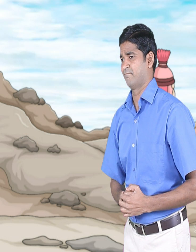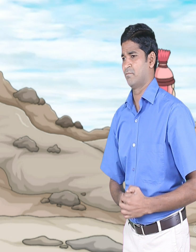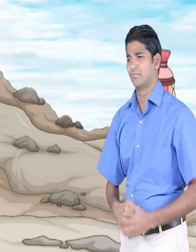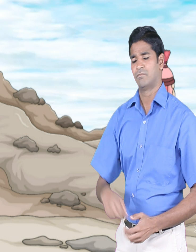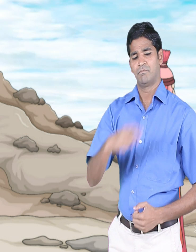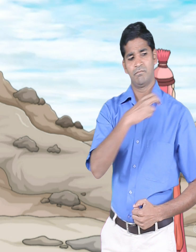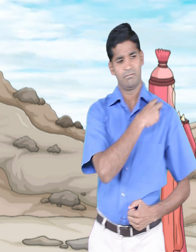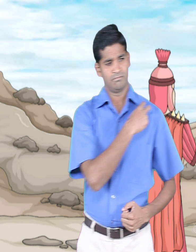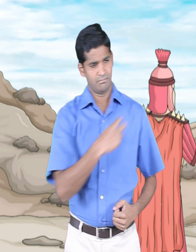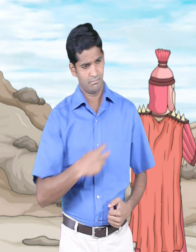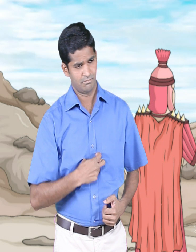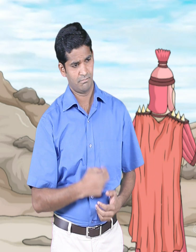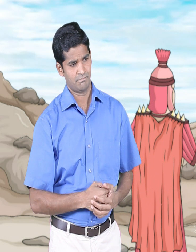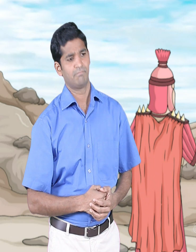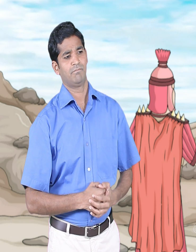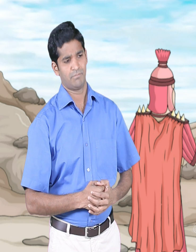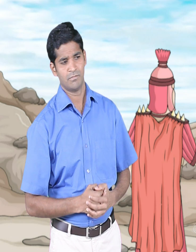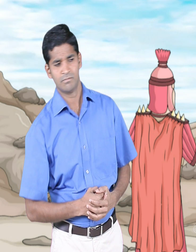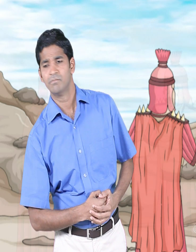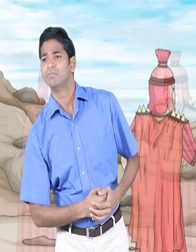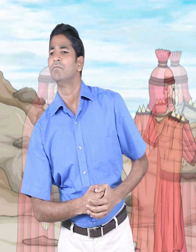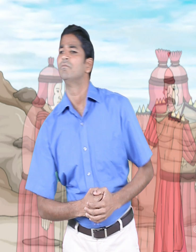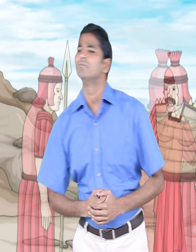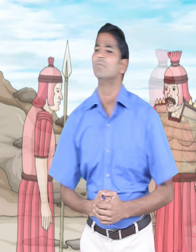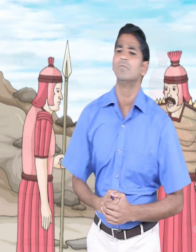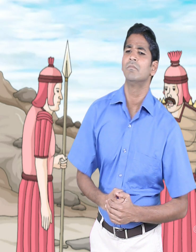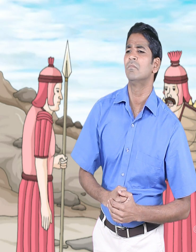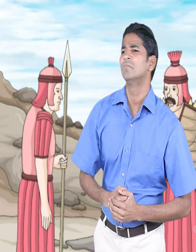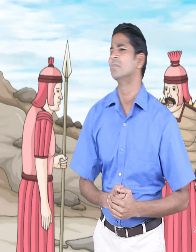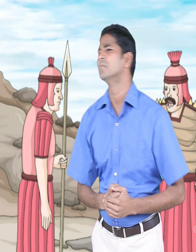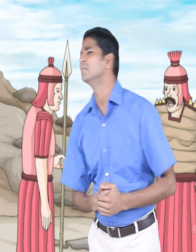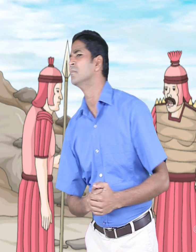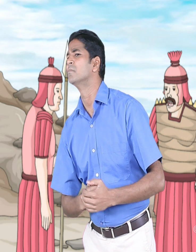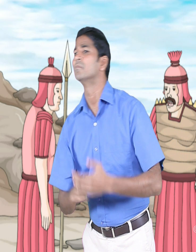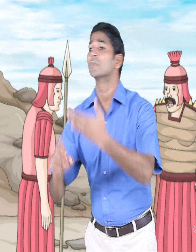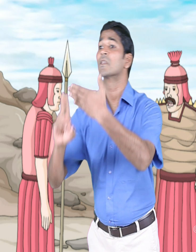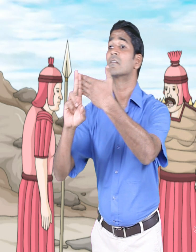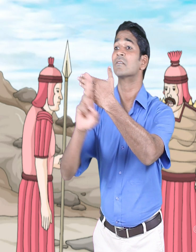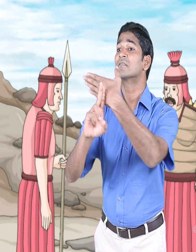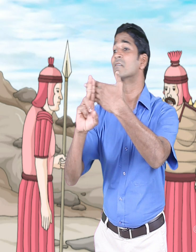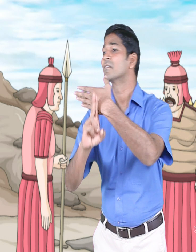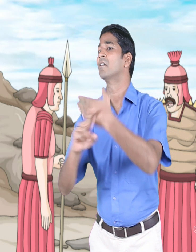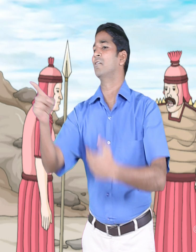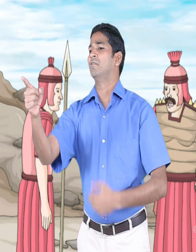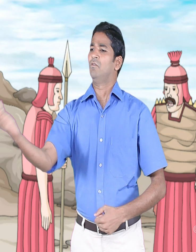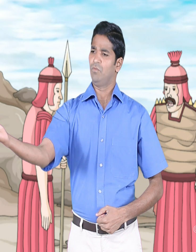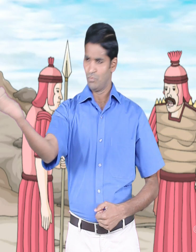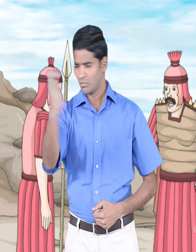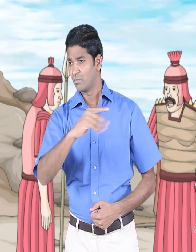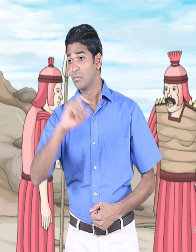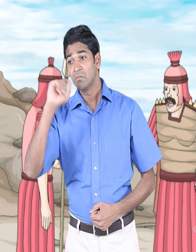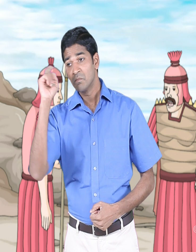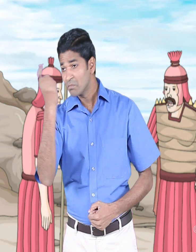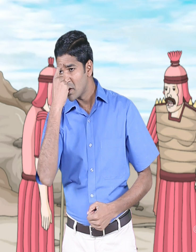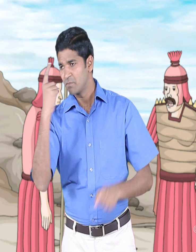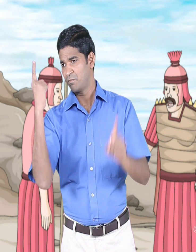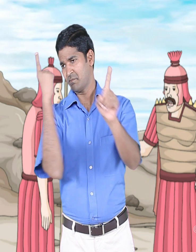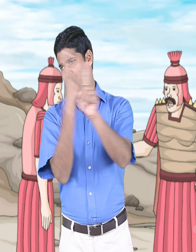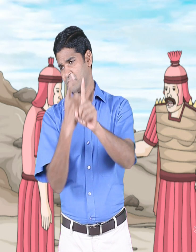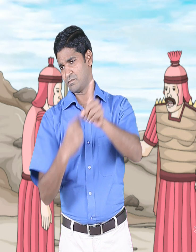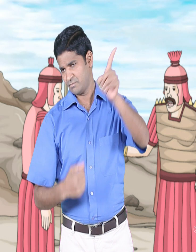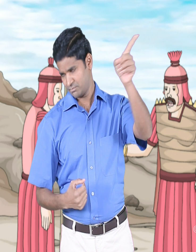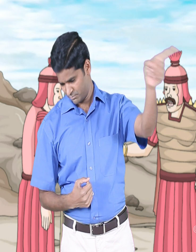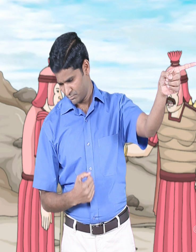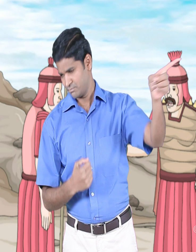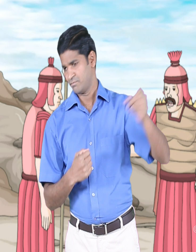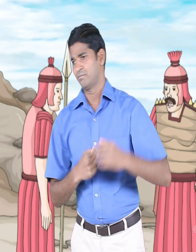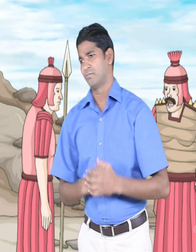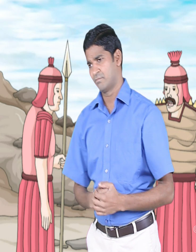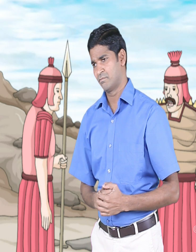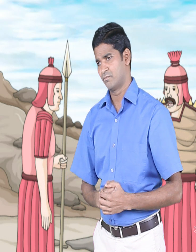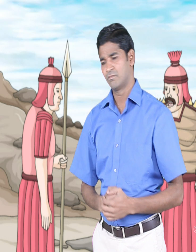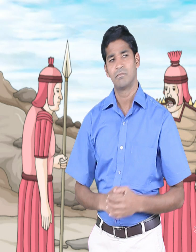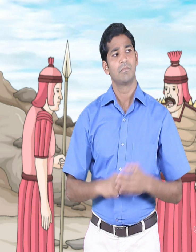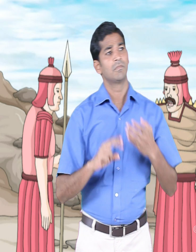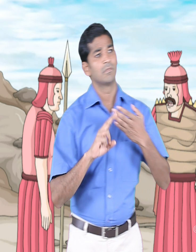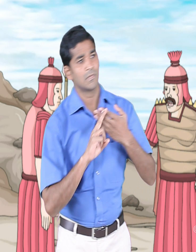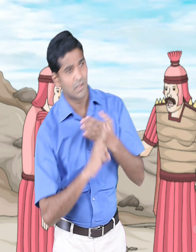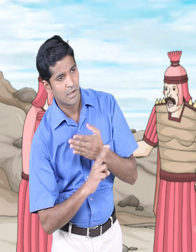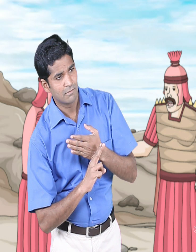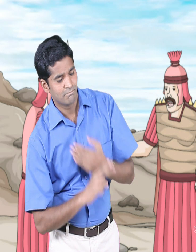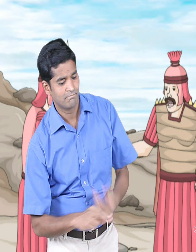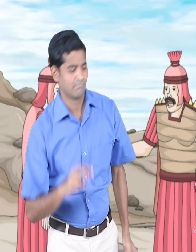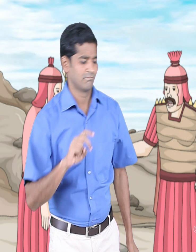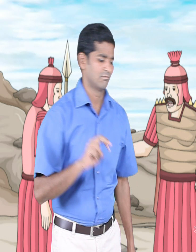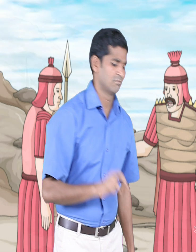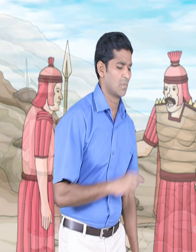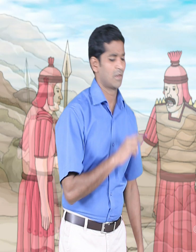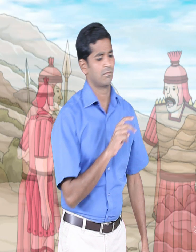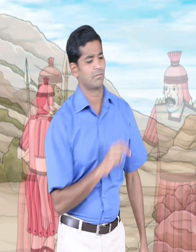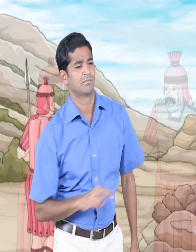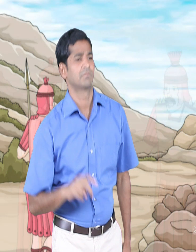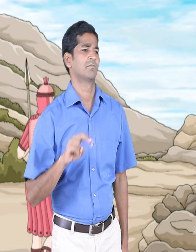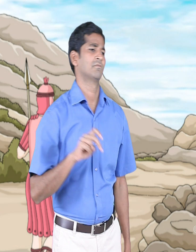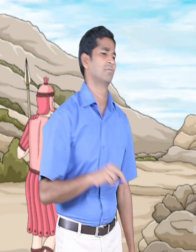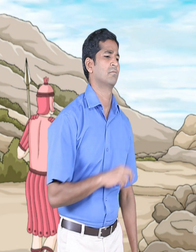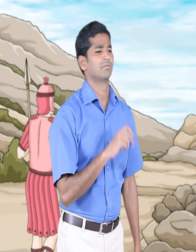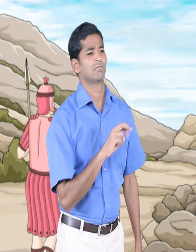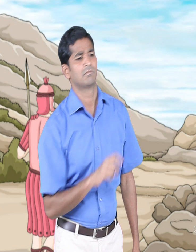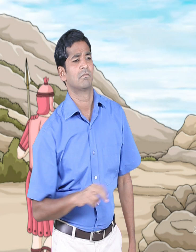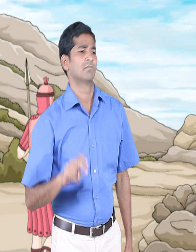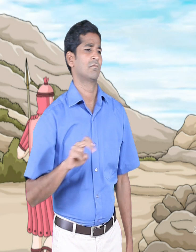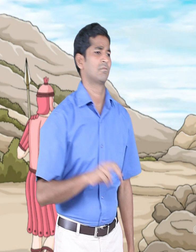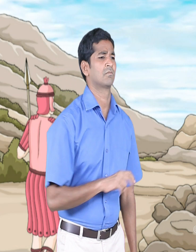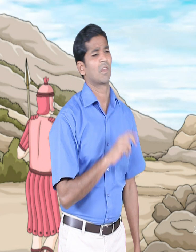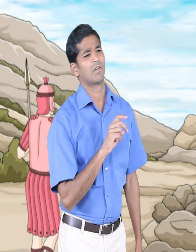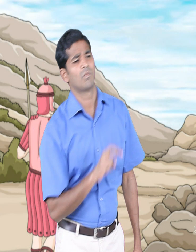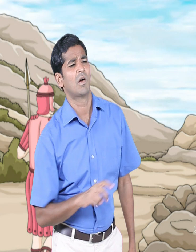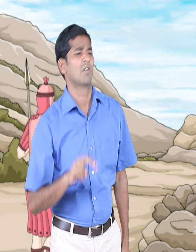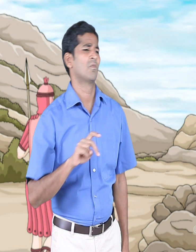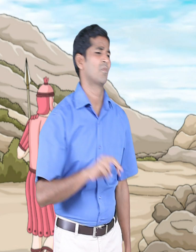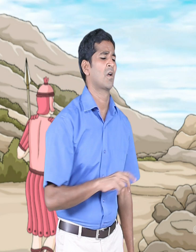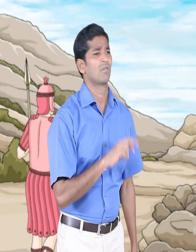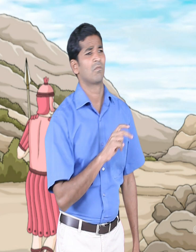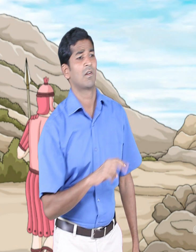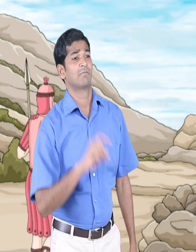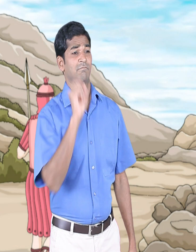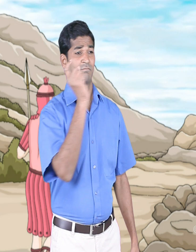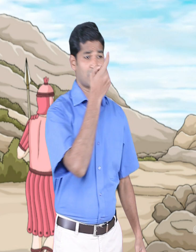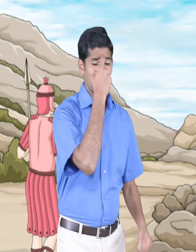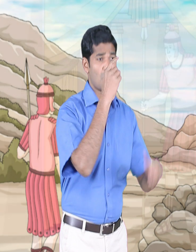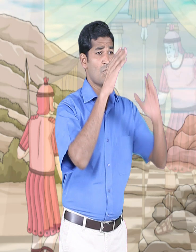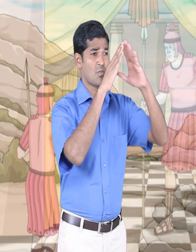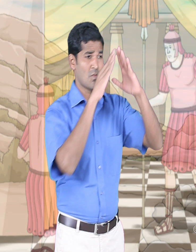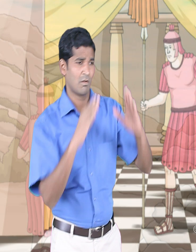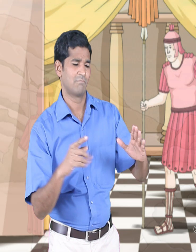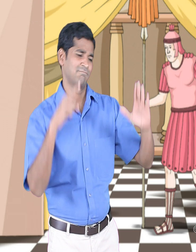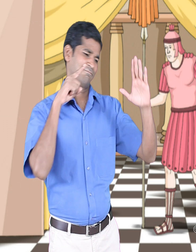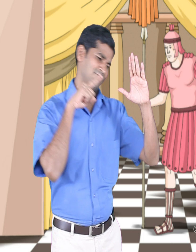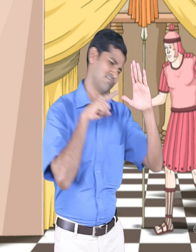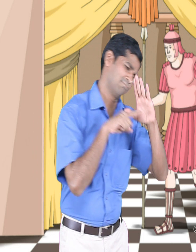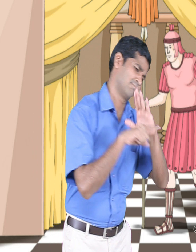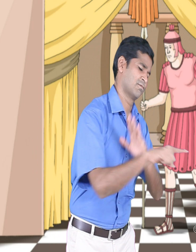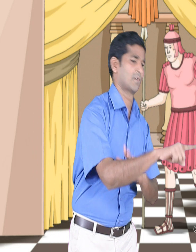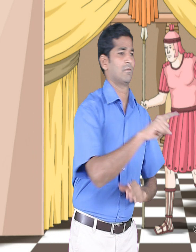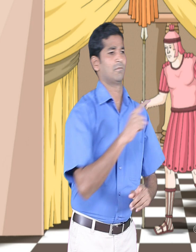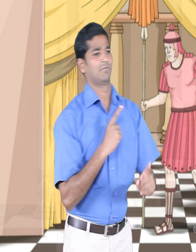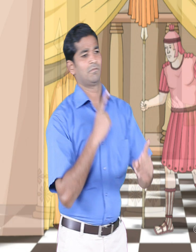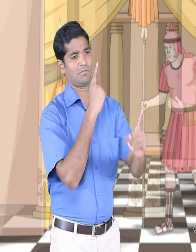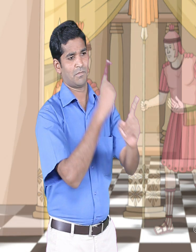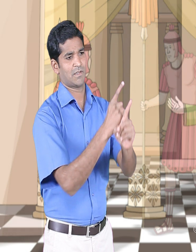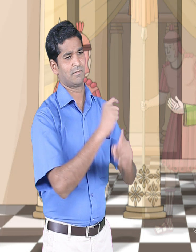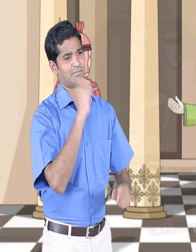So Joab sent him to David.